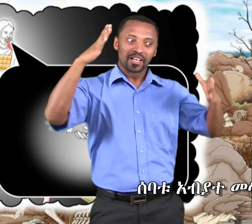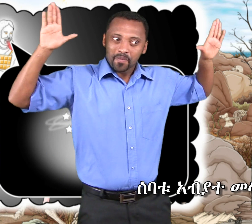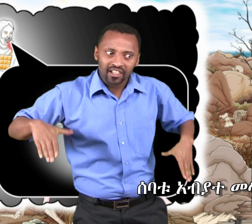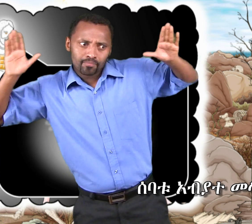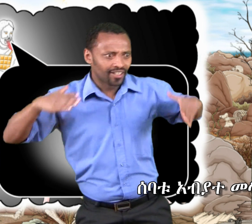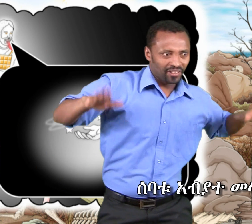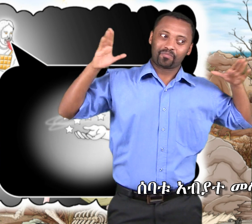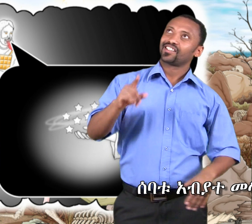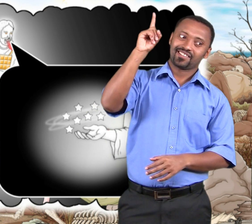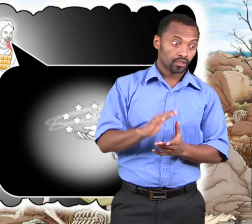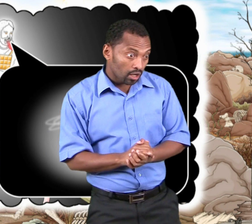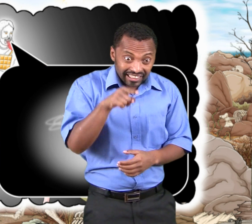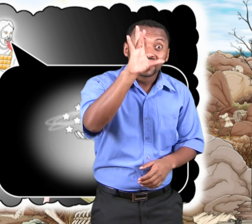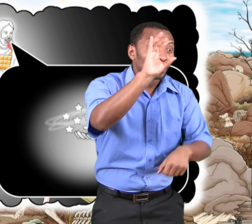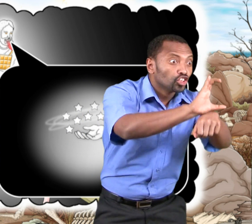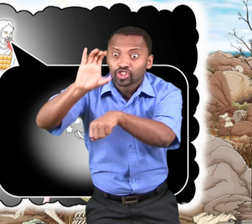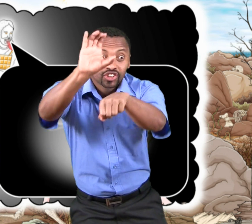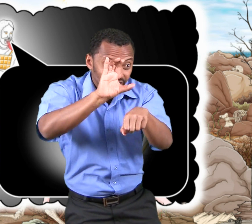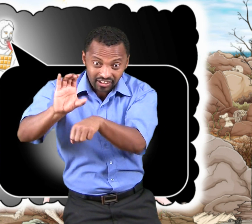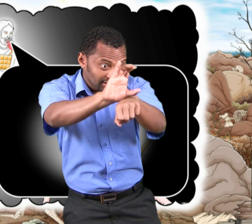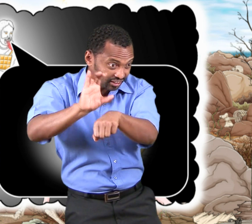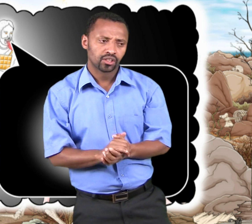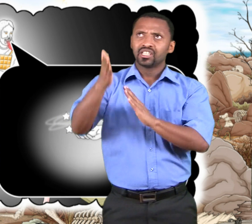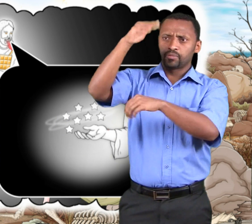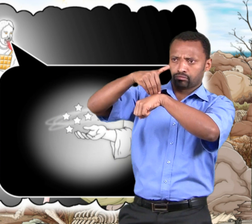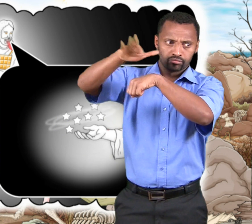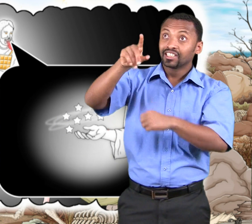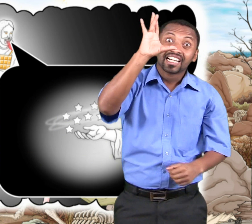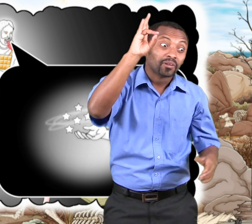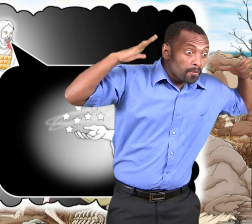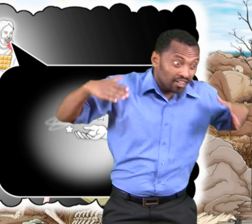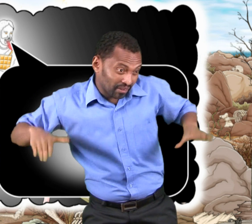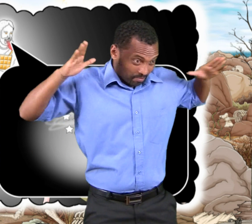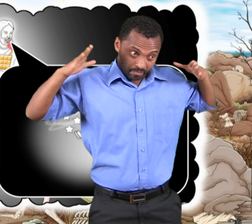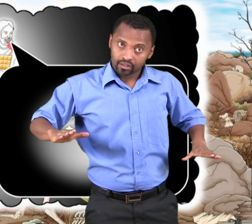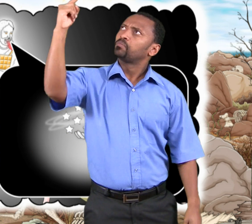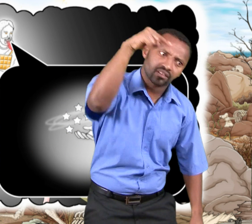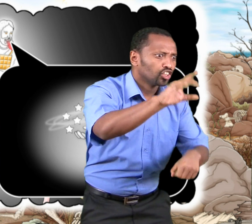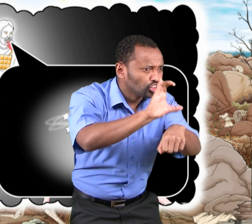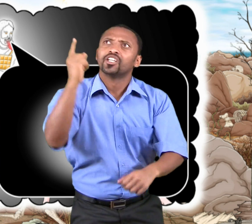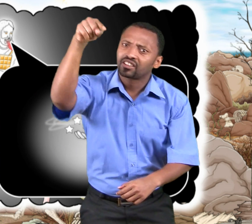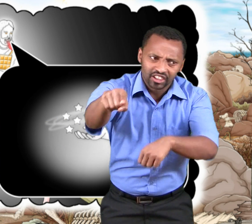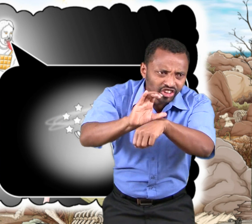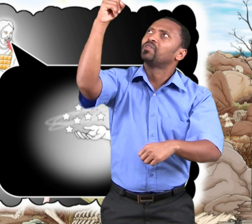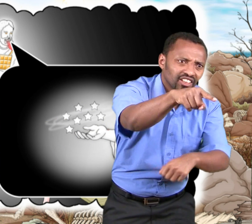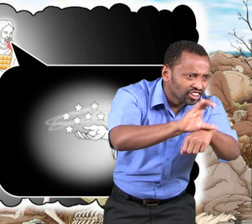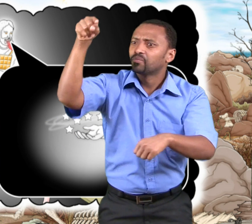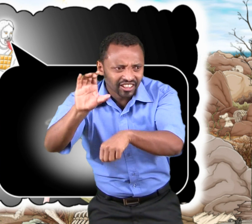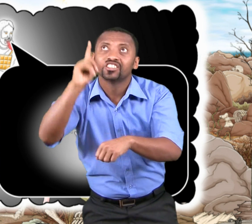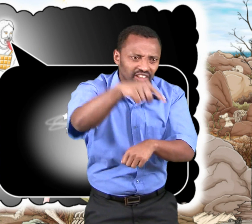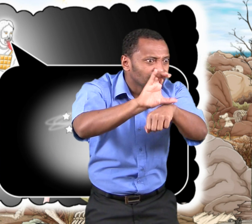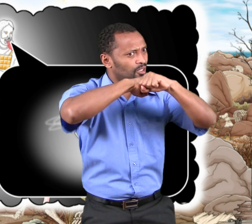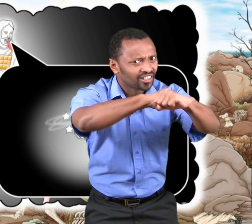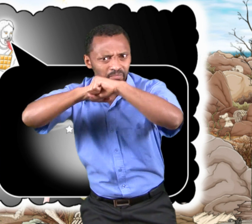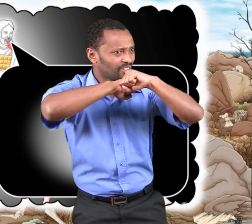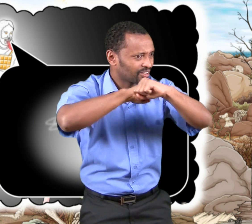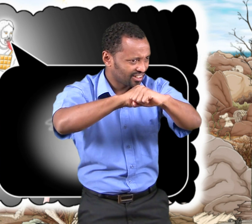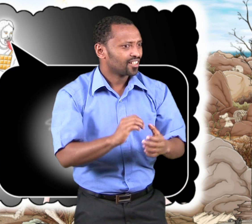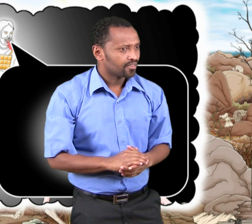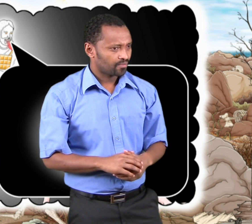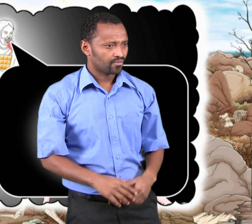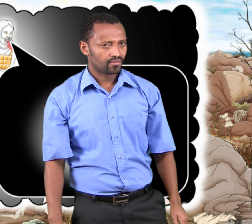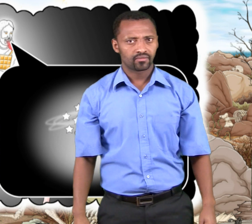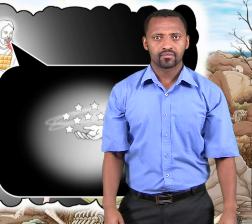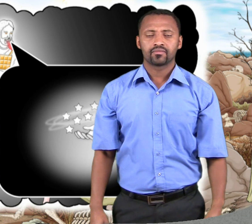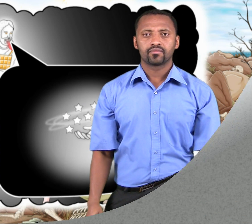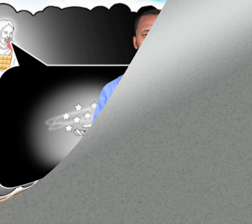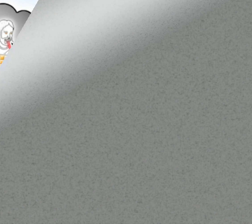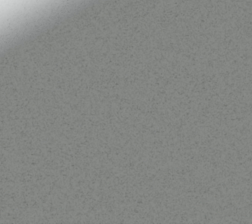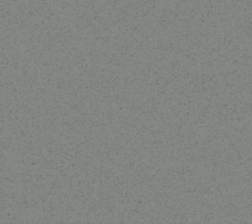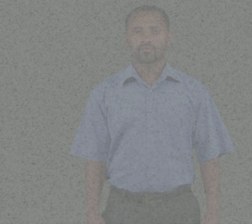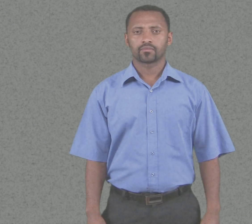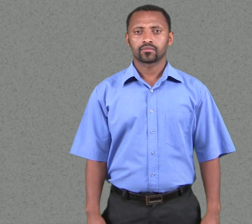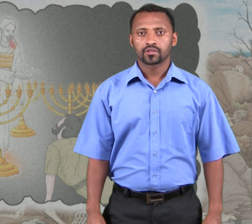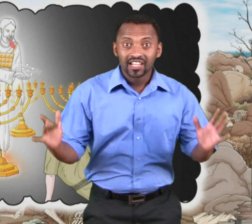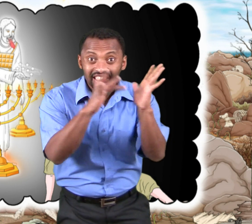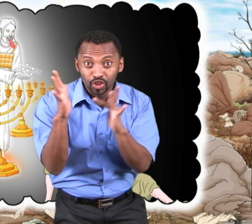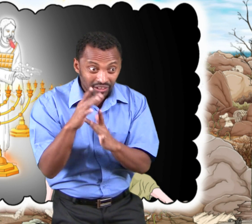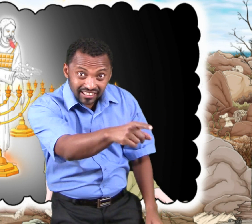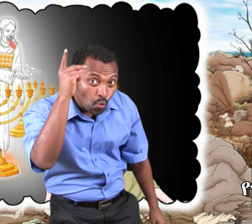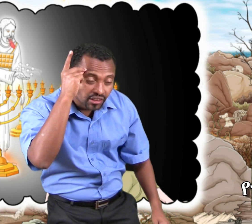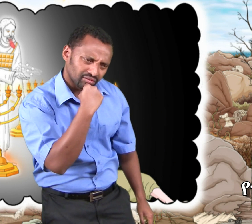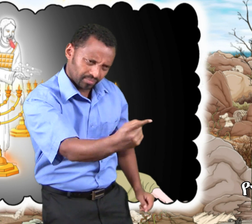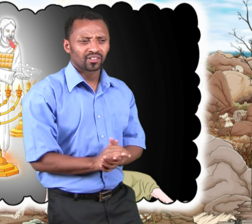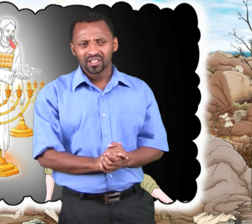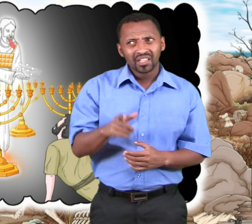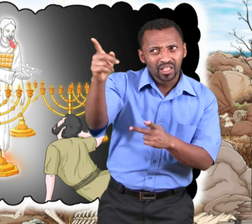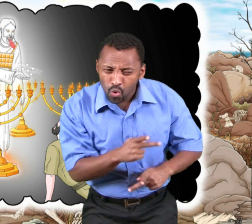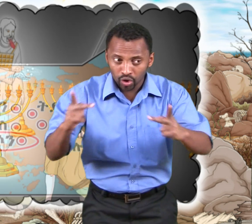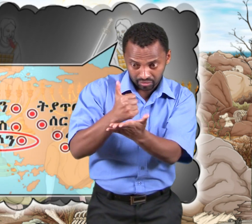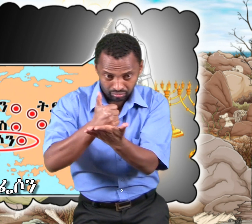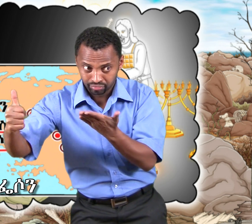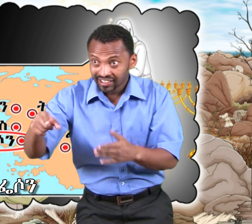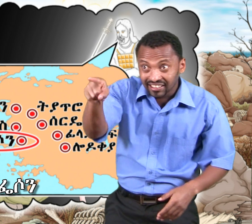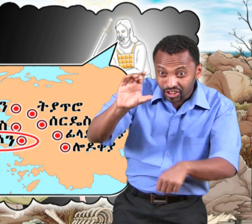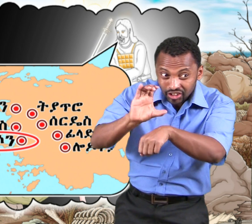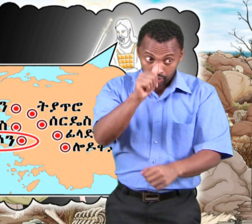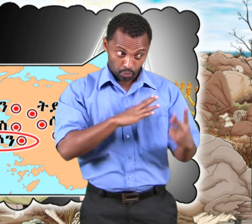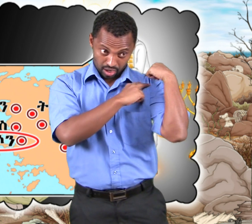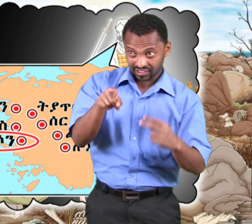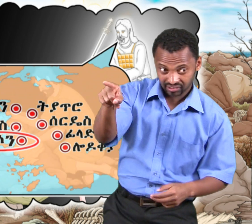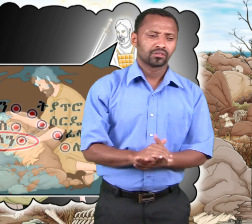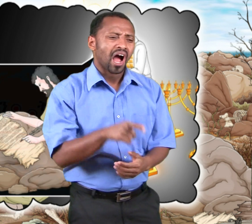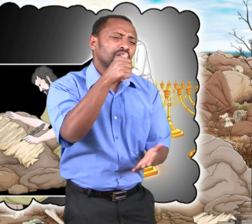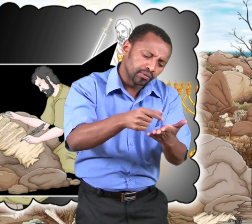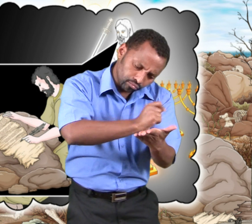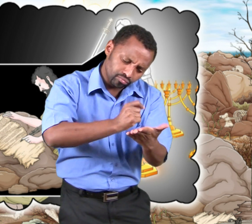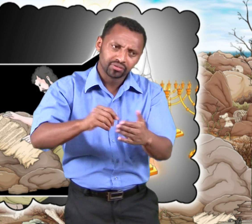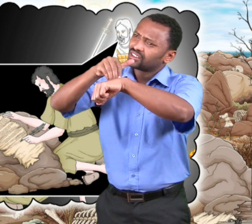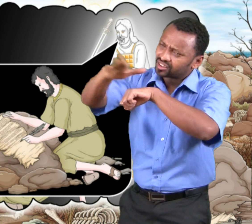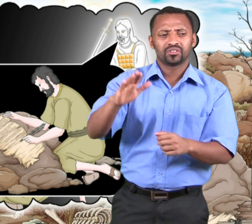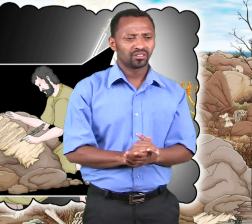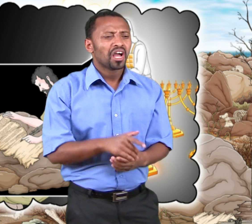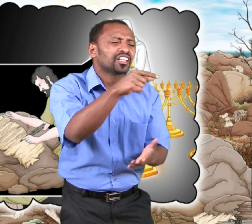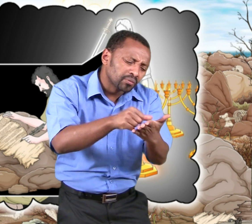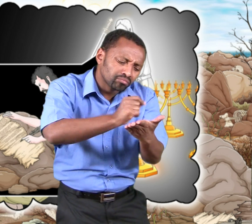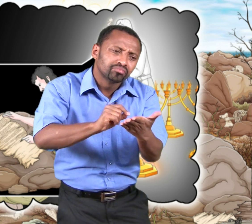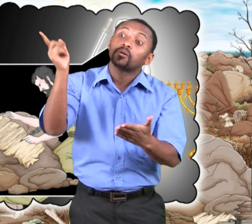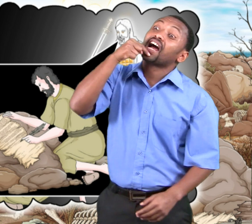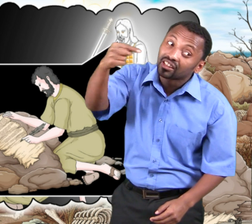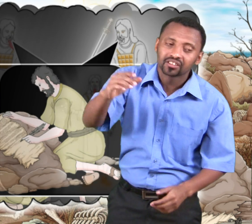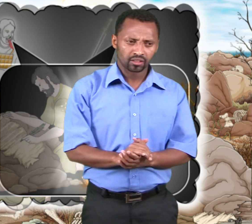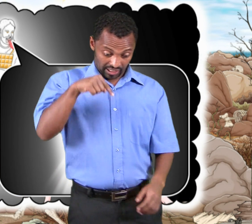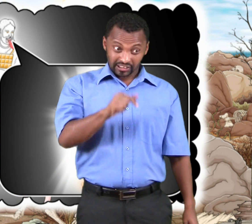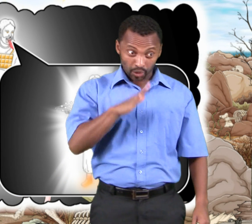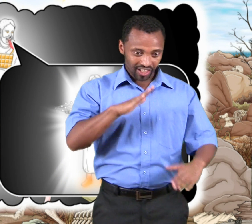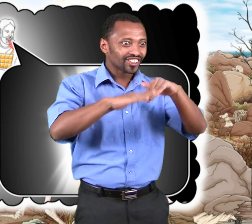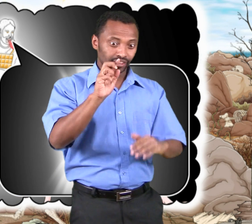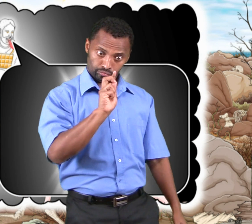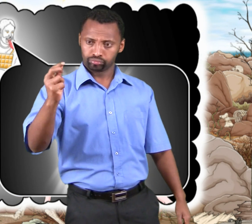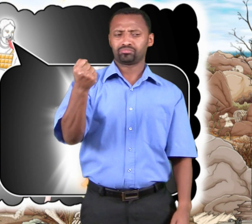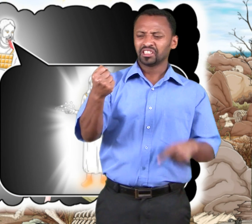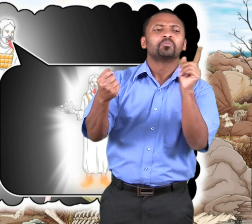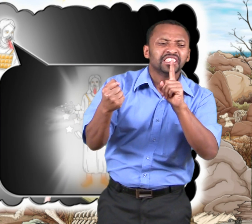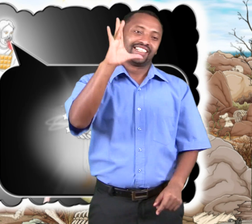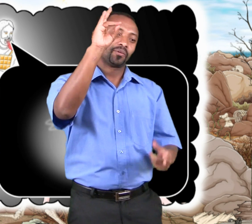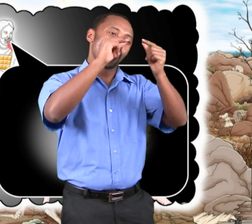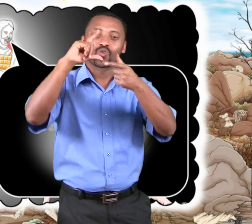“To the angel of the church in Ephesus write: These are the words of Him who holds the seven stars in His right hand and walks among the seven golden lampstands. I know your deeds, your labor, and your perseverance.